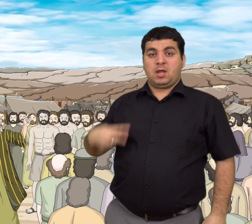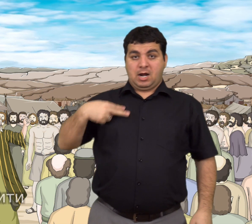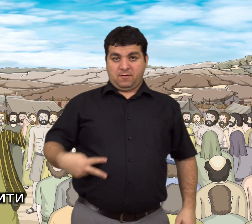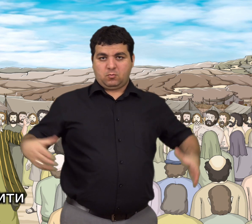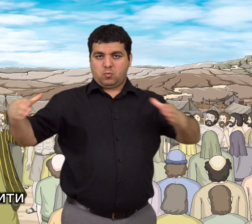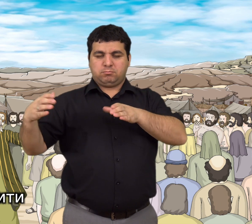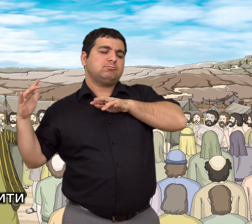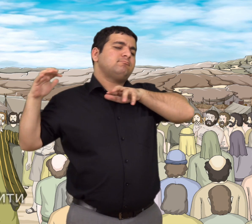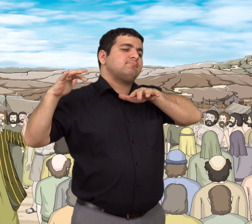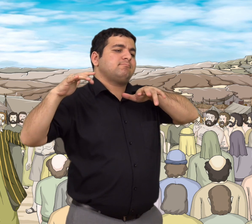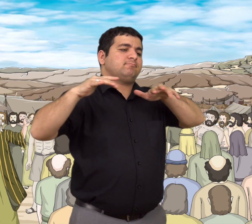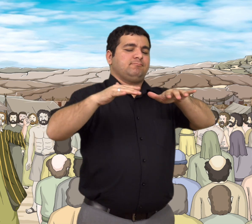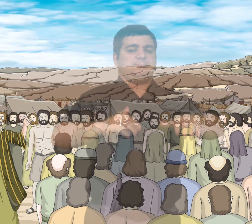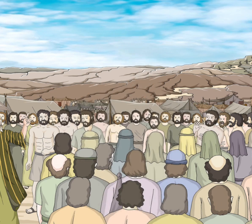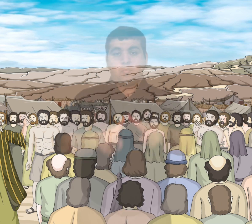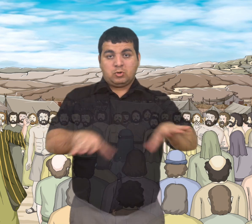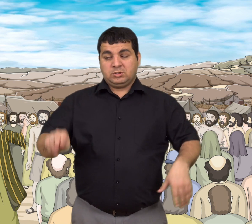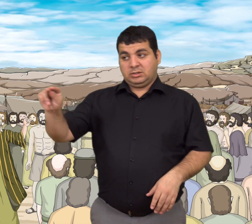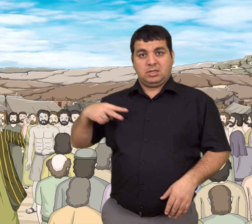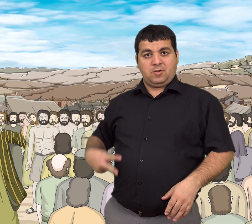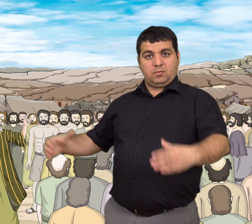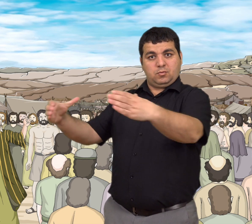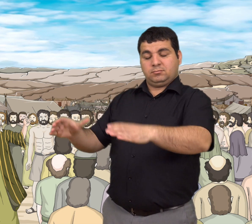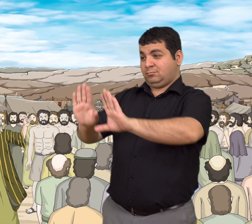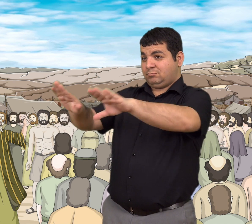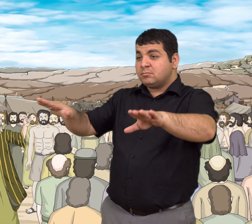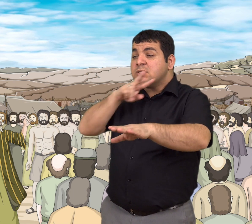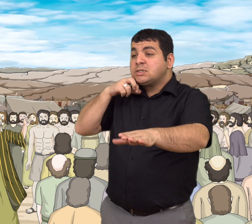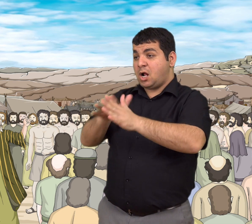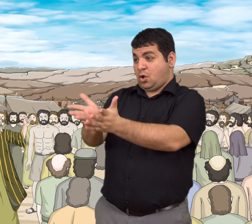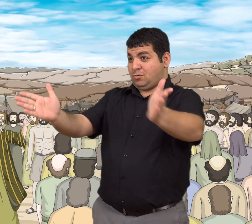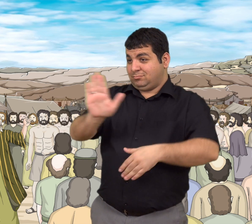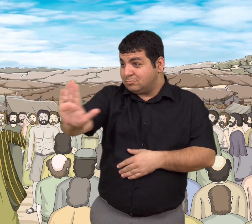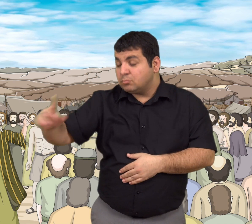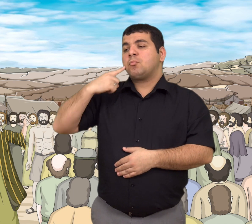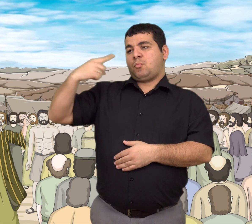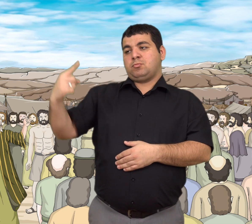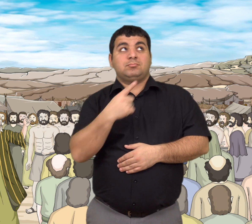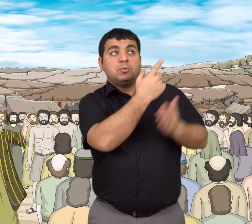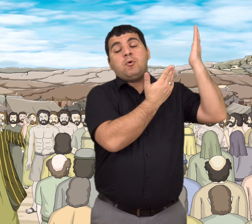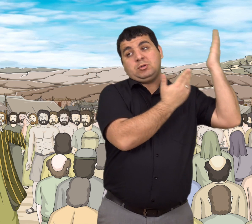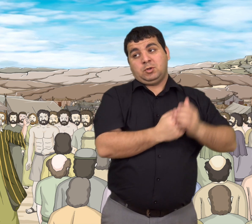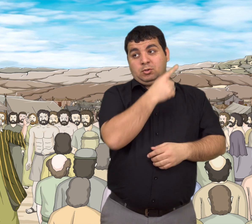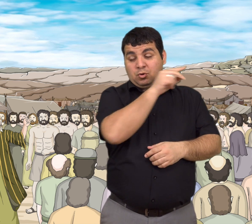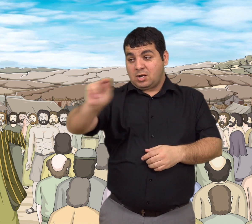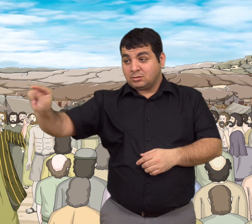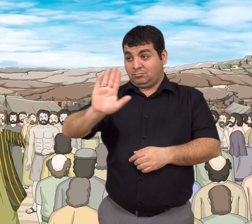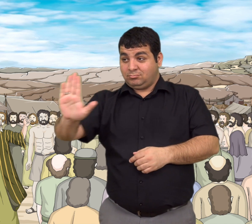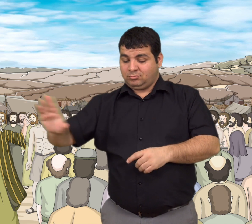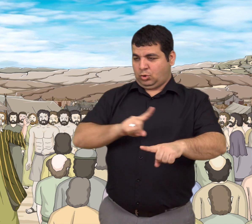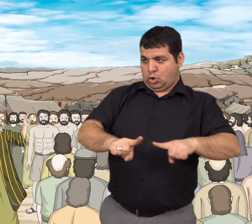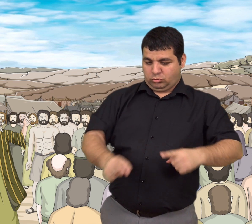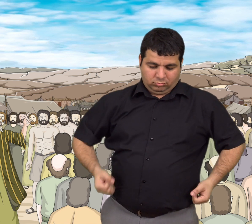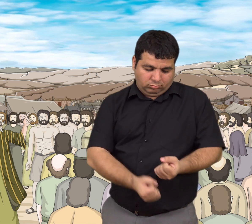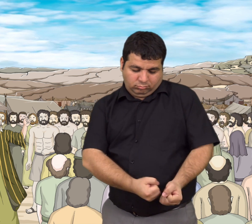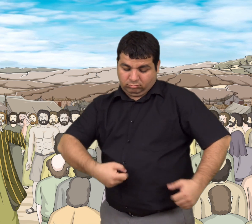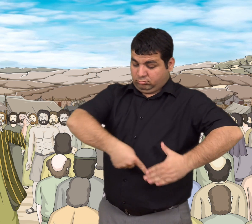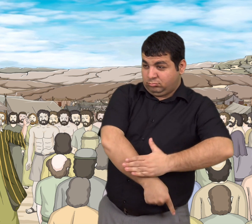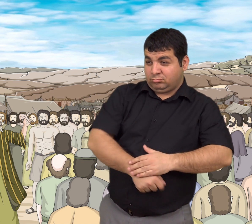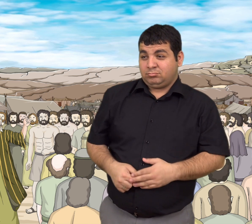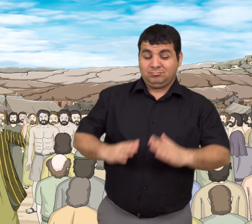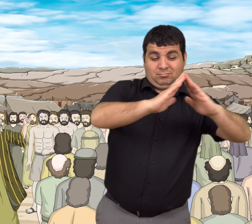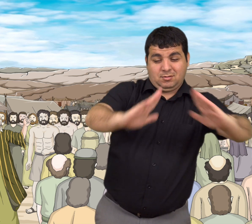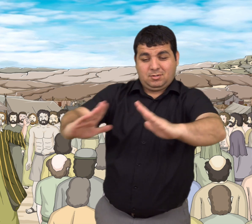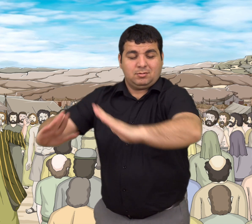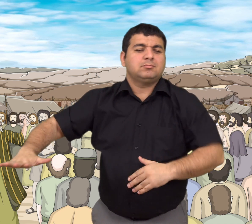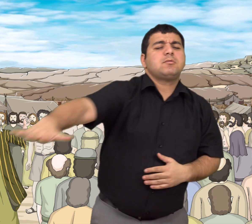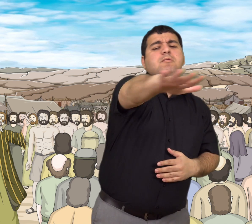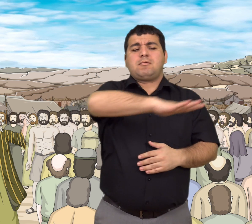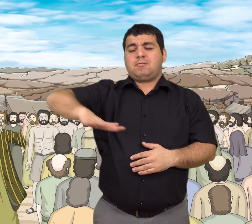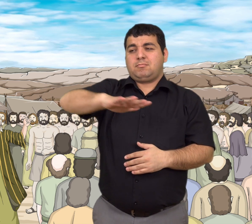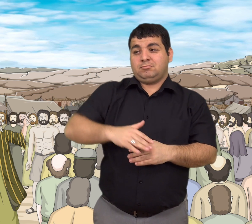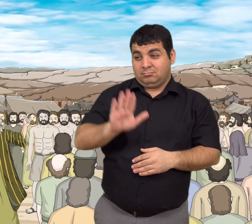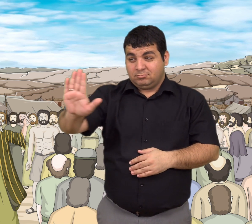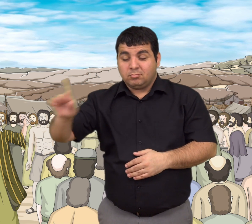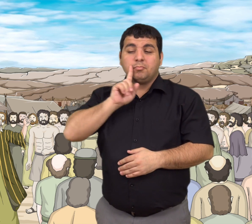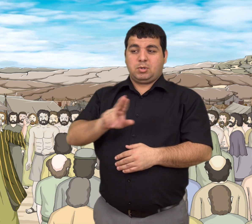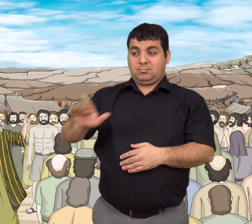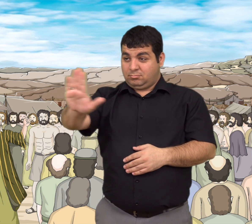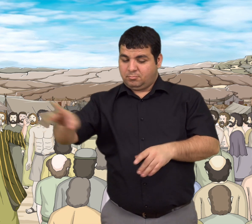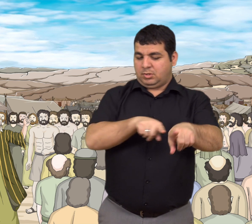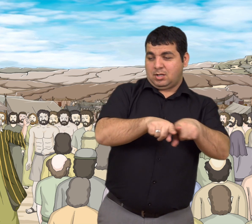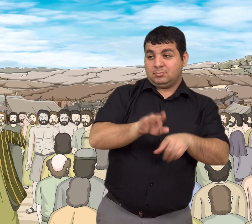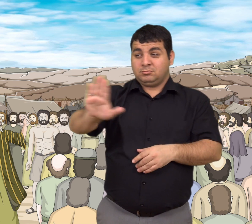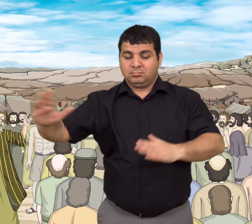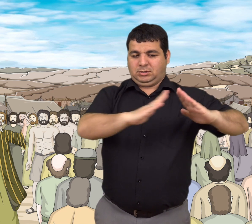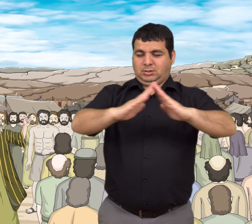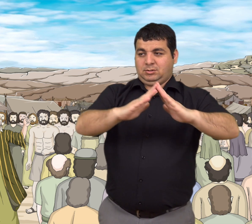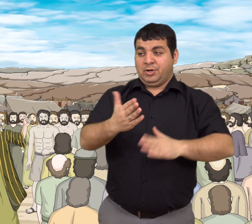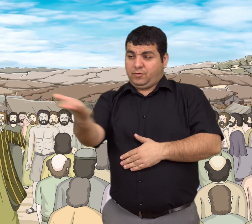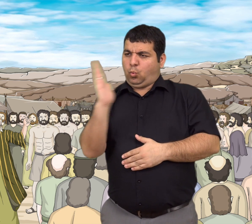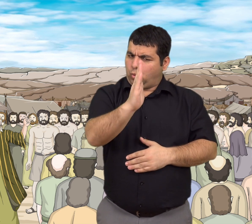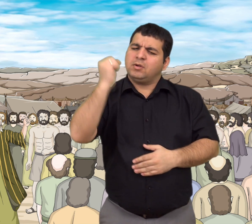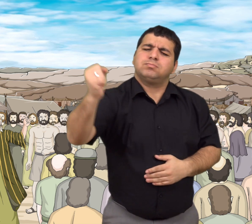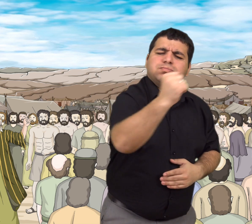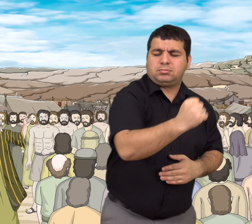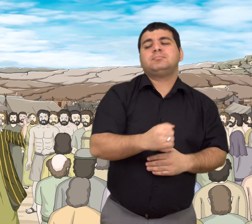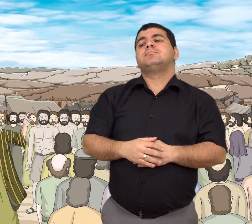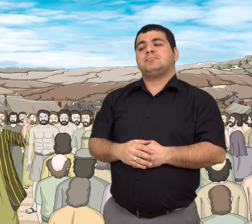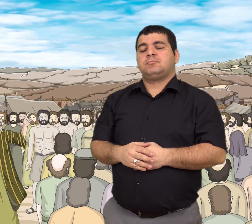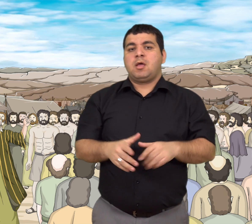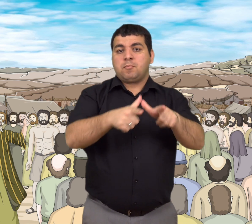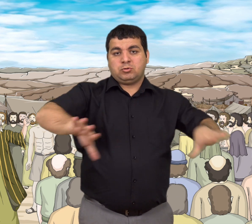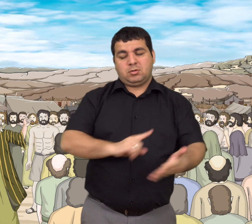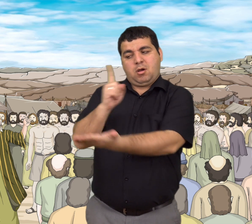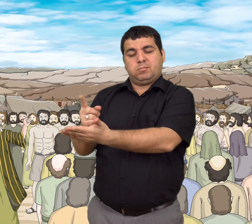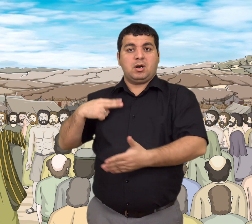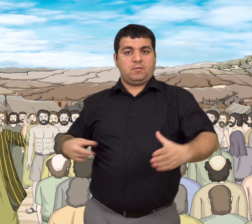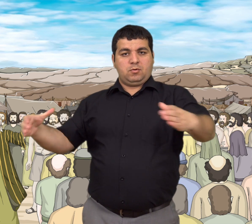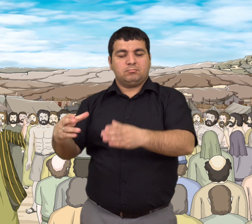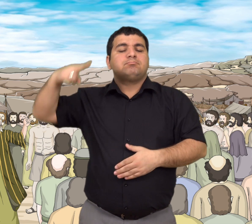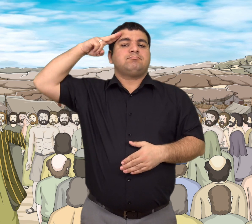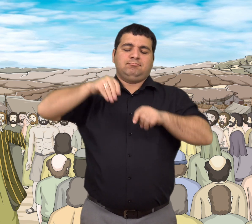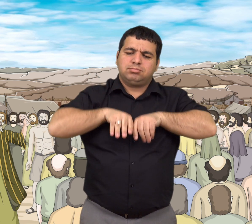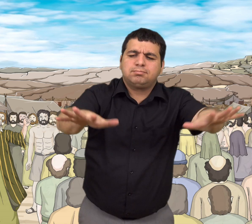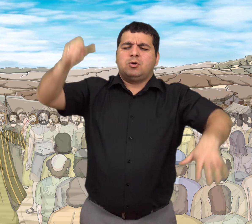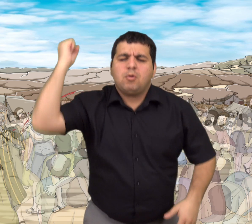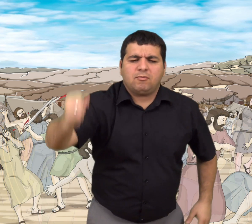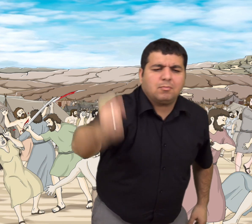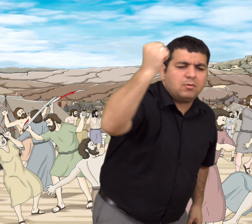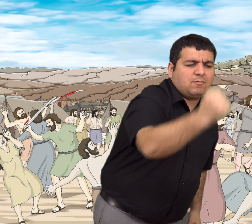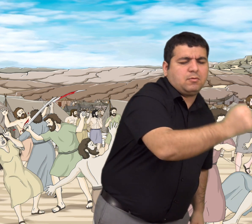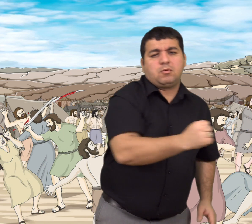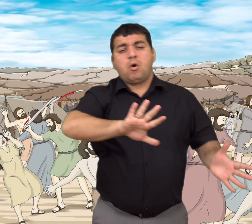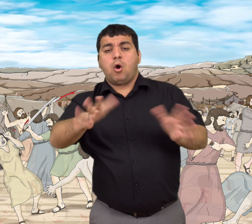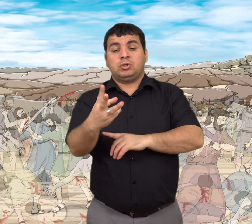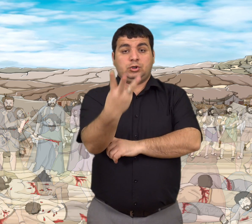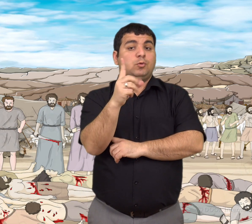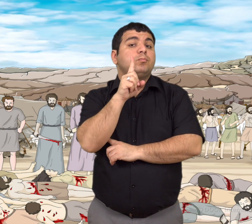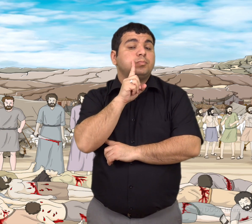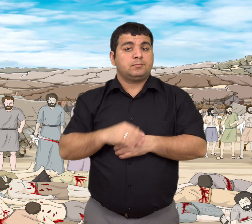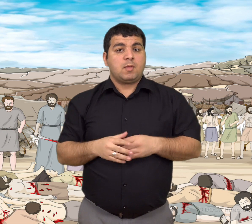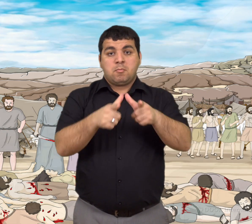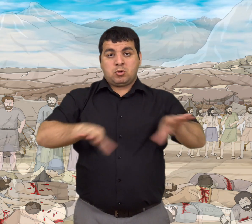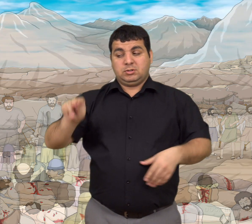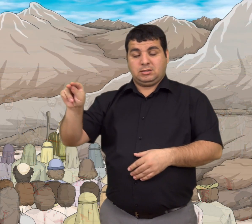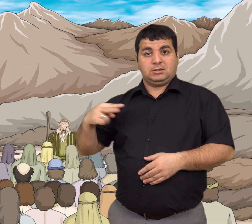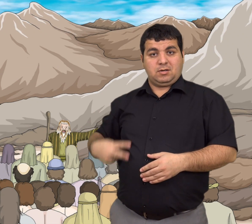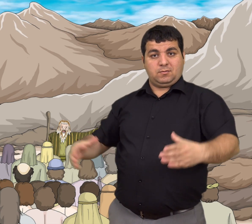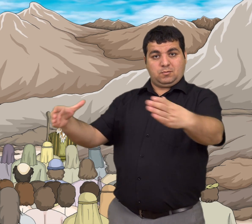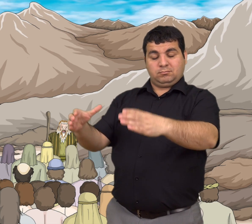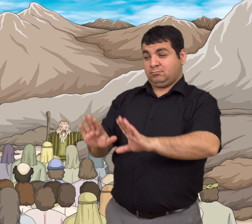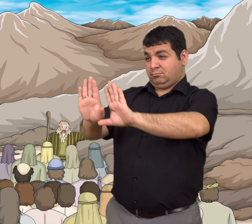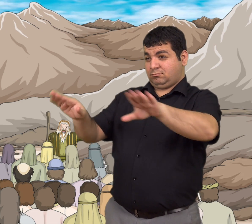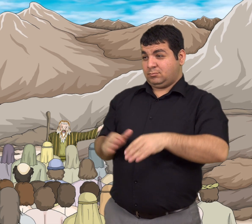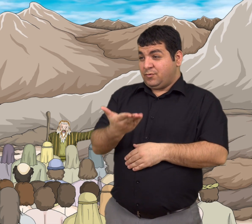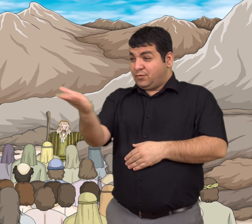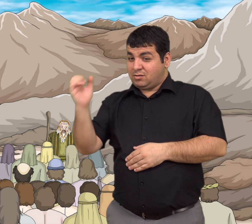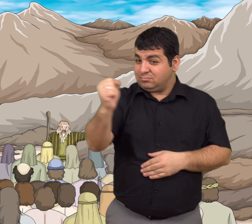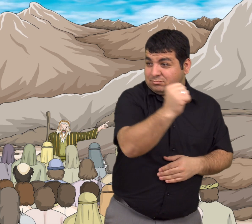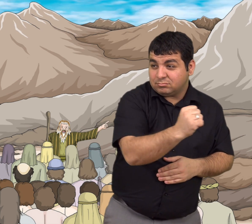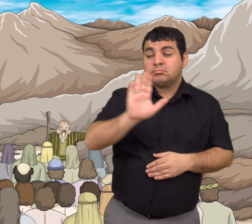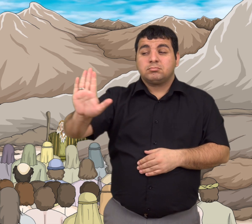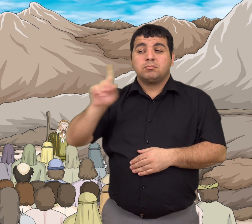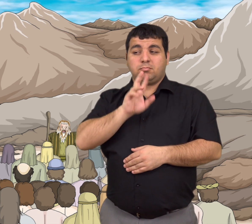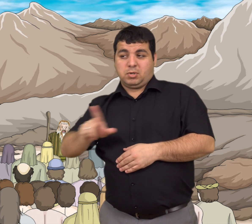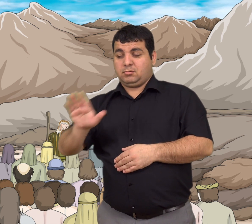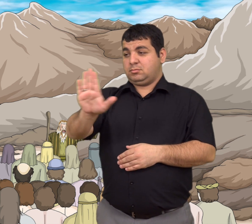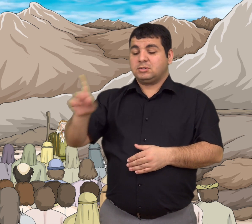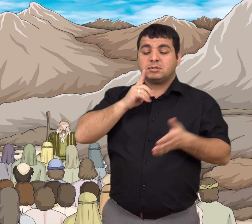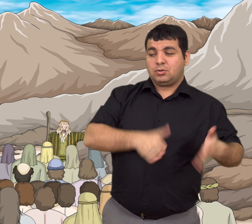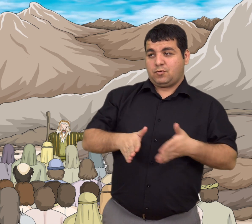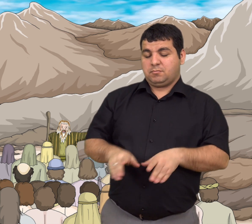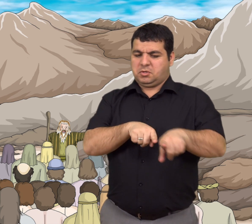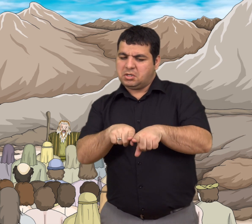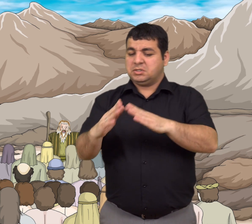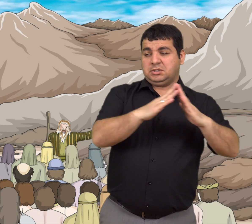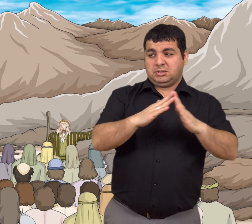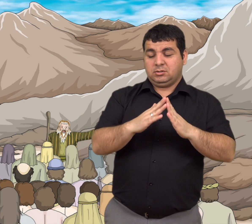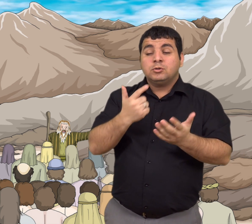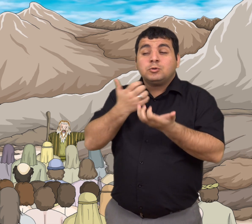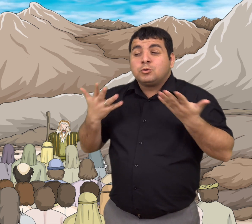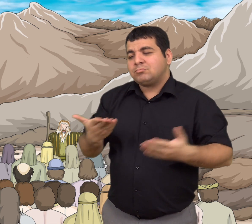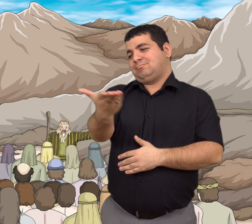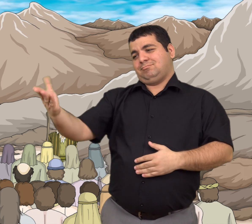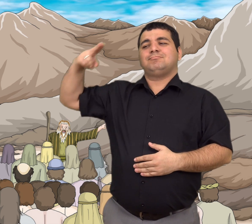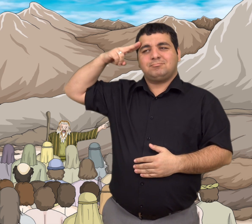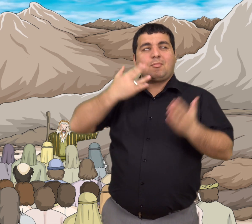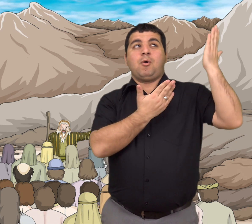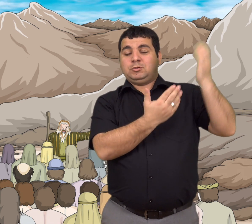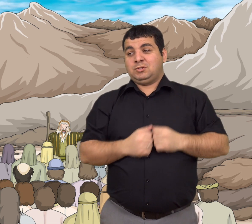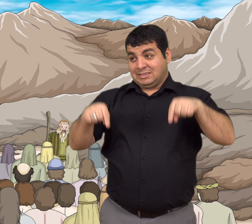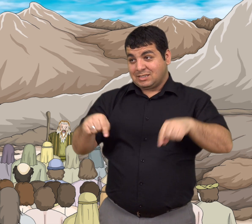And all the Levites gathered around him. He told them, “This is what the LORD, the God of Israel, says: ‘Each of you men is to fasten his sword to his side, go back and forth through the camp from gate to gate, and slay his brother, his friend, and his neighbor.’” The Levites did as Moses commanded, and that day about three thousand of the people fell dead.